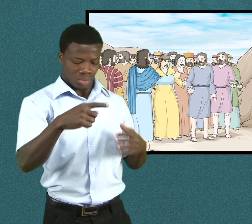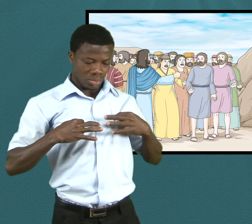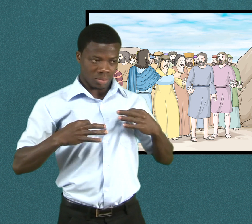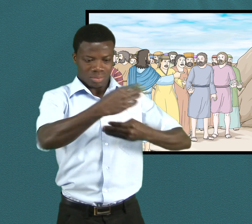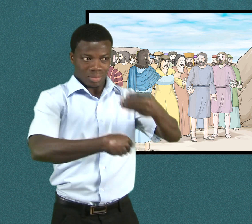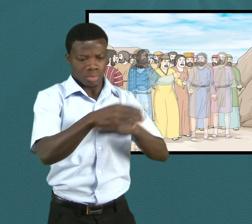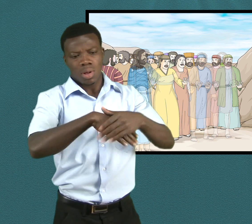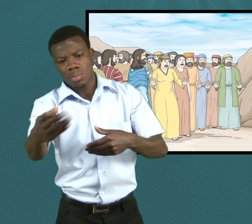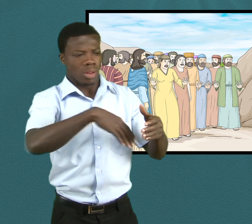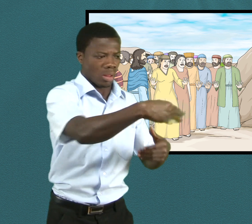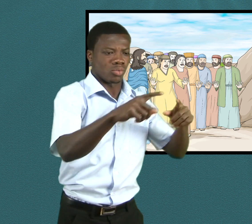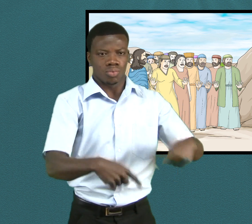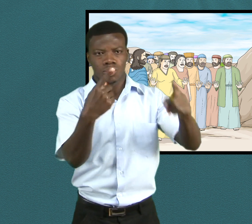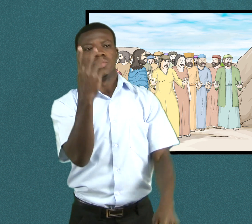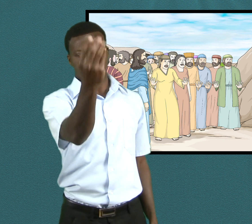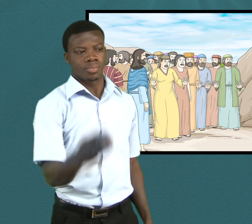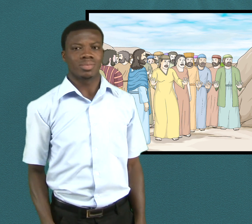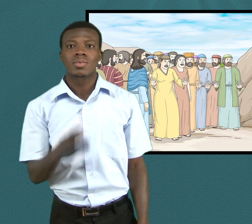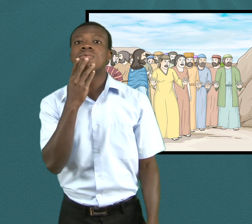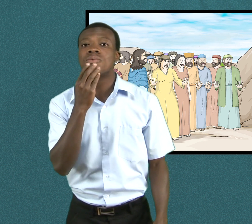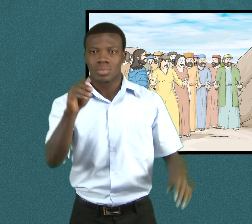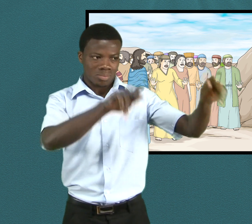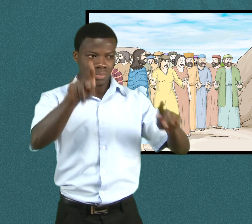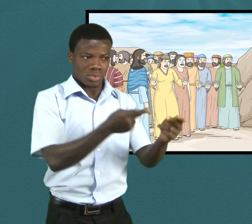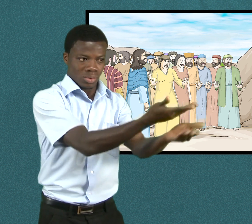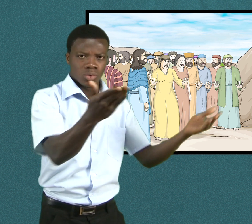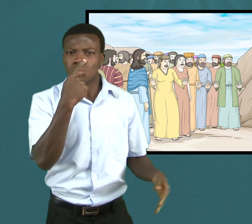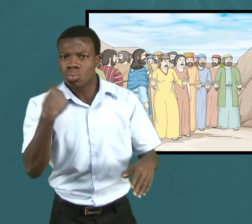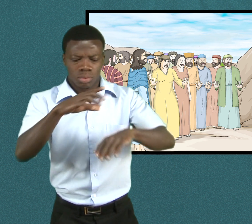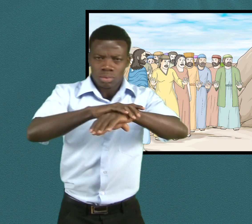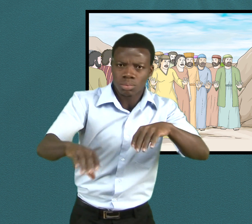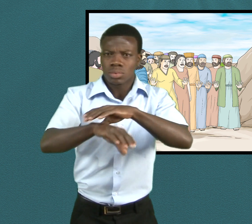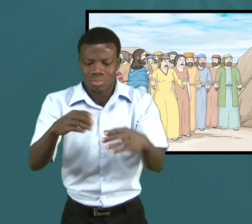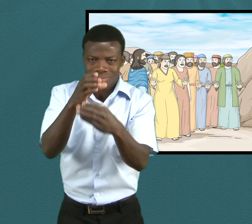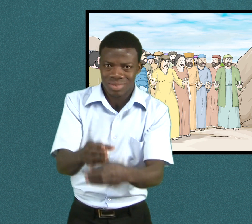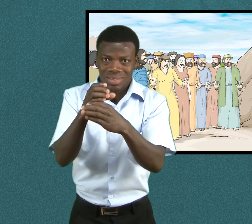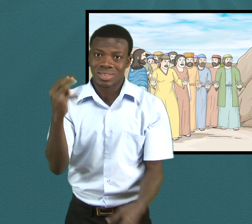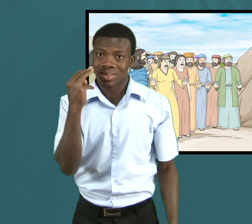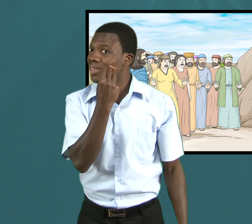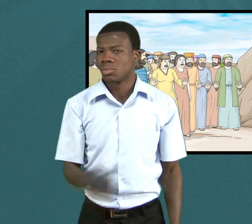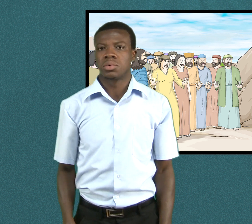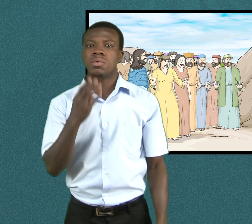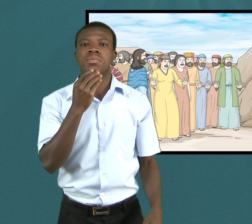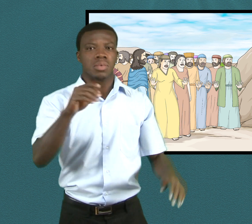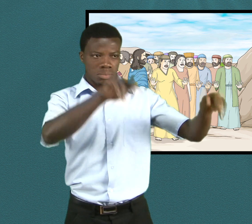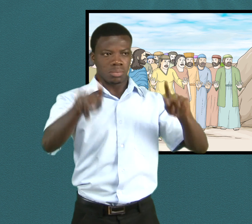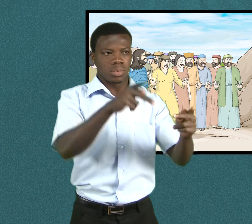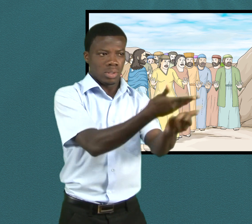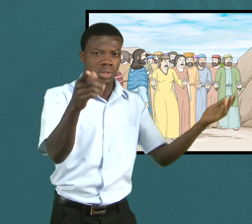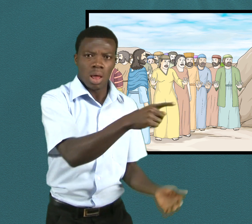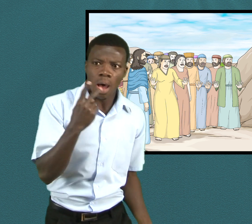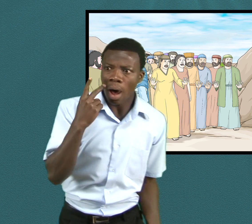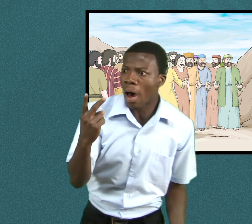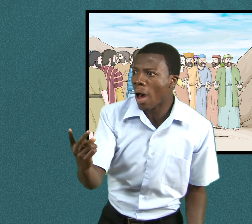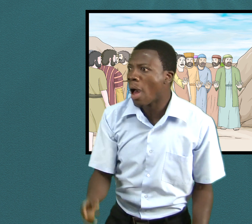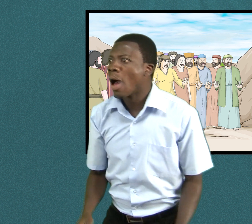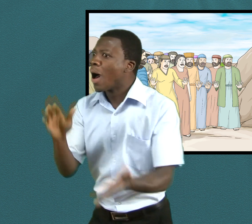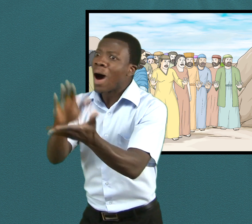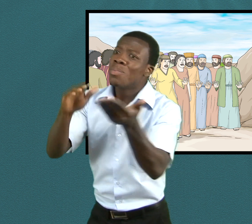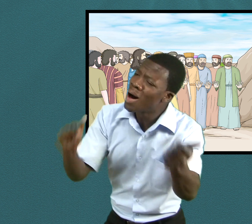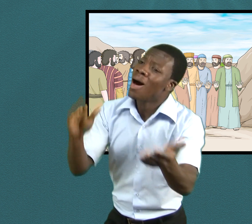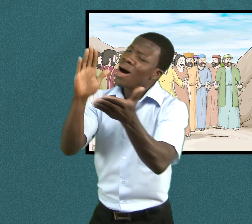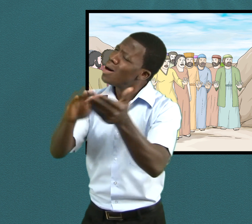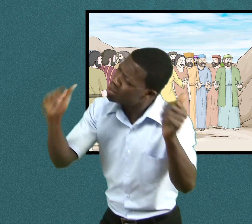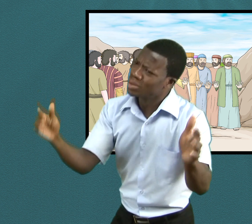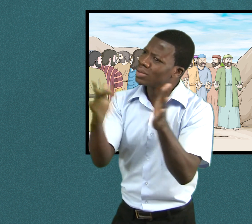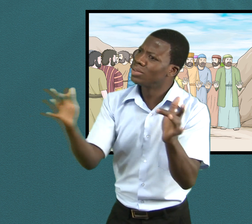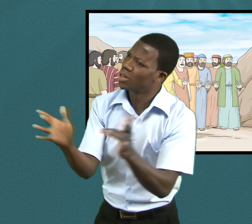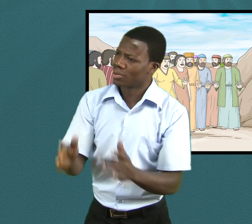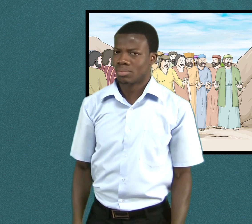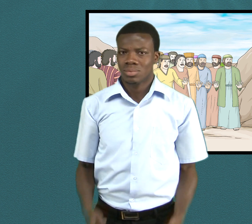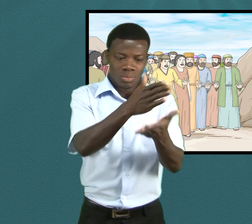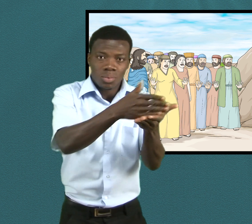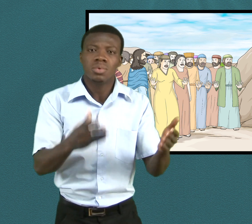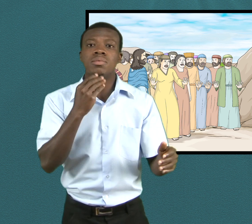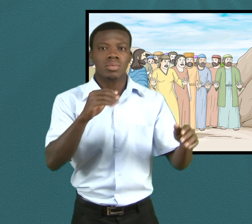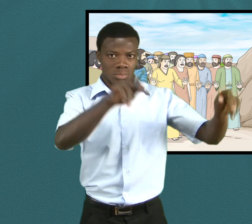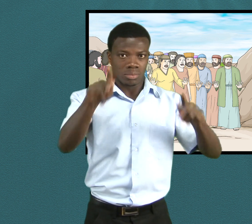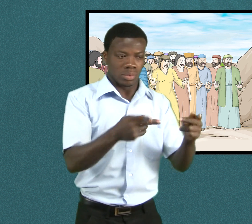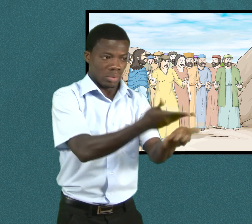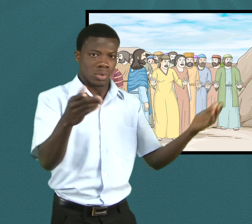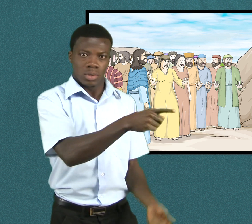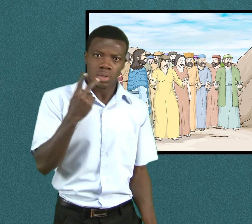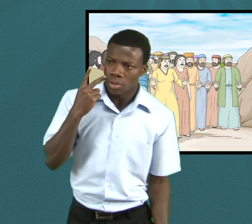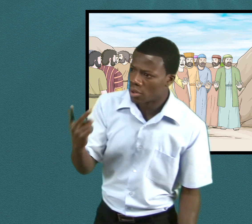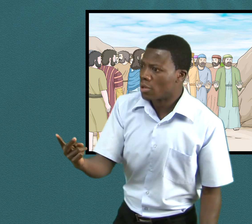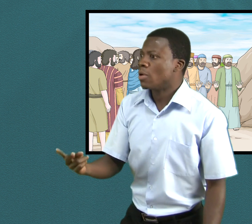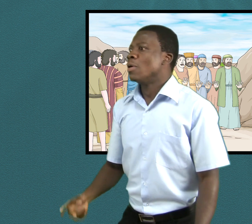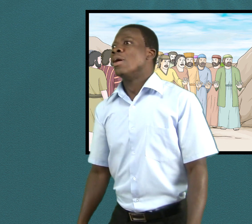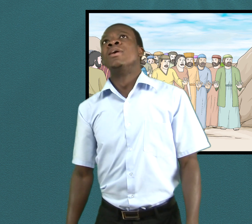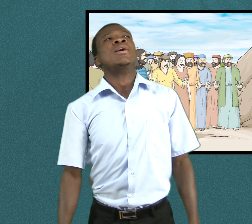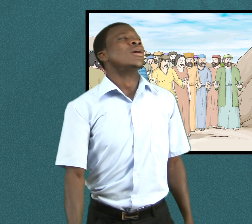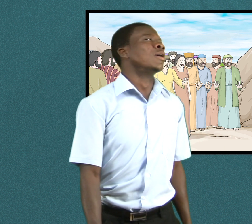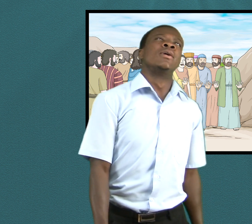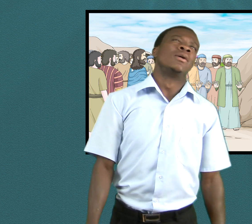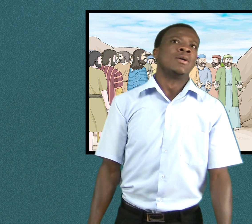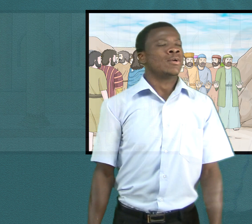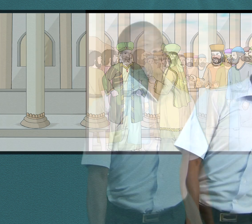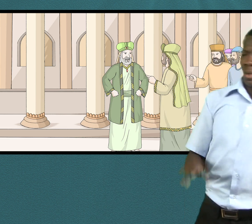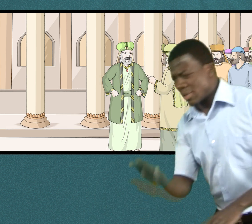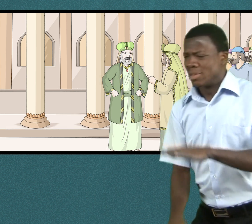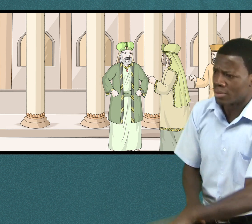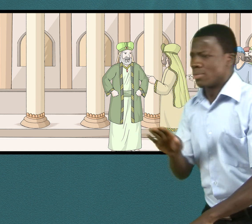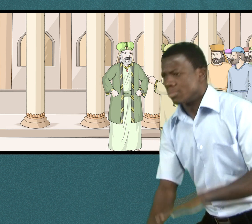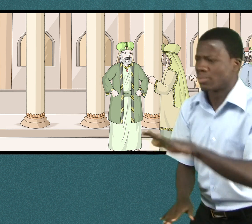“Unwrap him and let him go,” Jesus told them. Therefore many of the Jews who had come to Mary, and had seen what Jesus did, believed in Him.